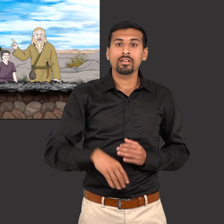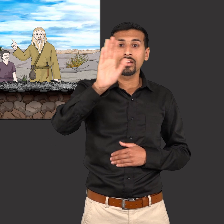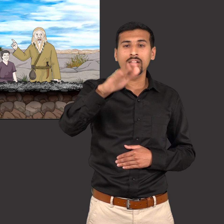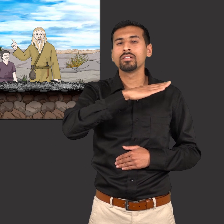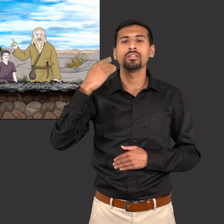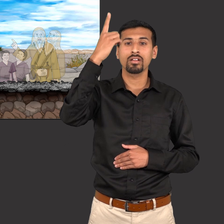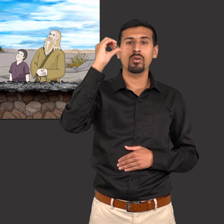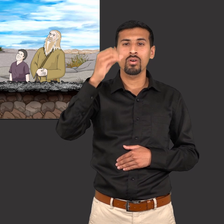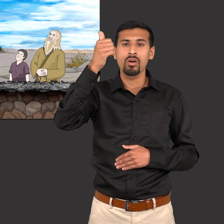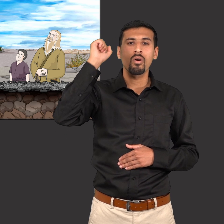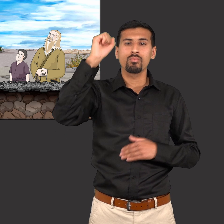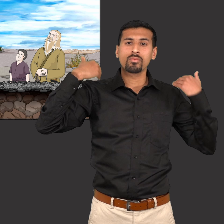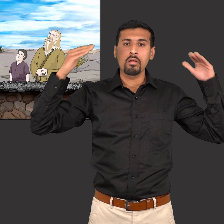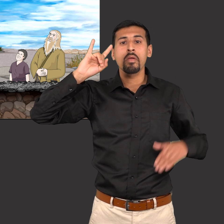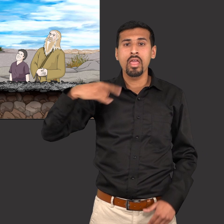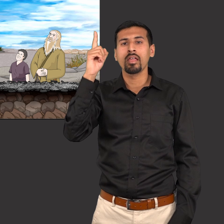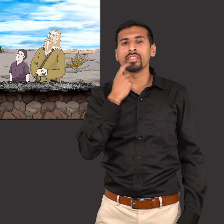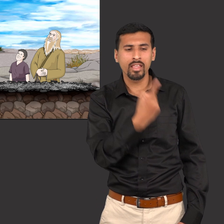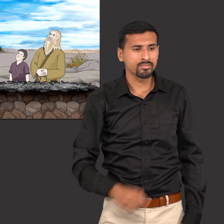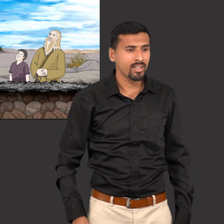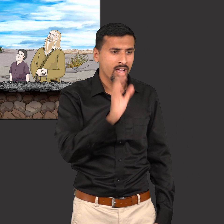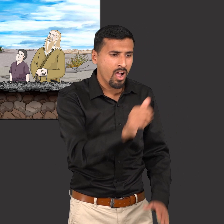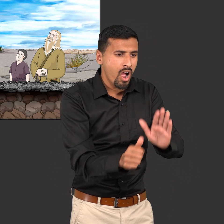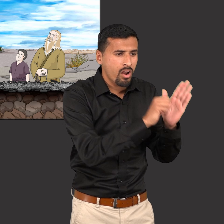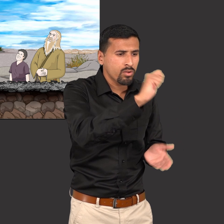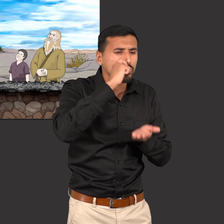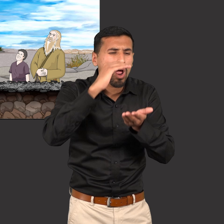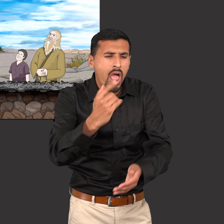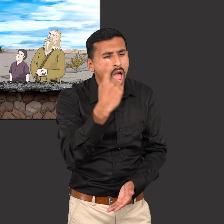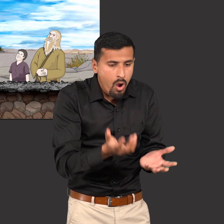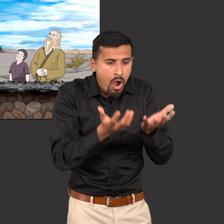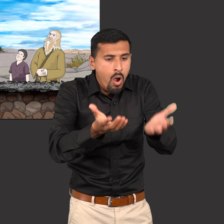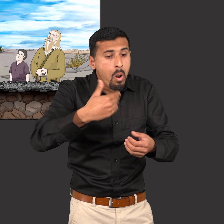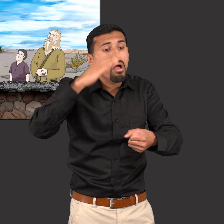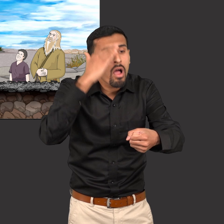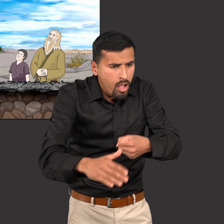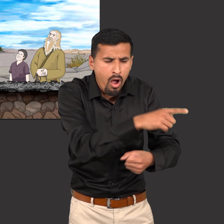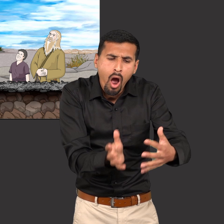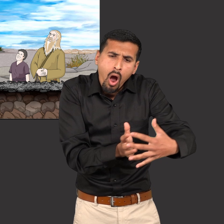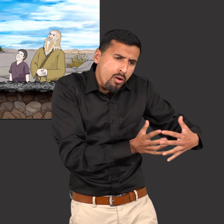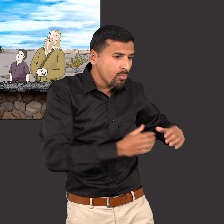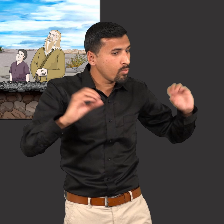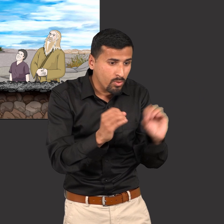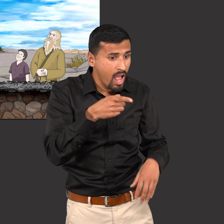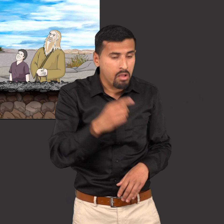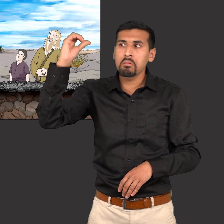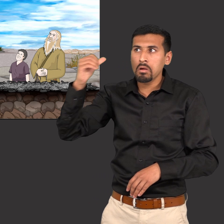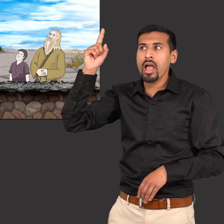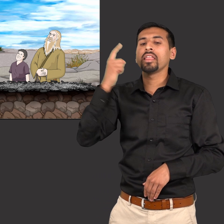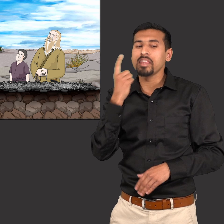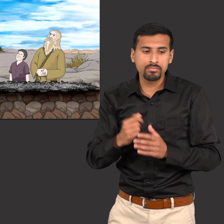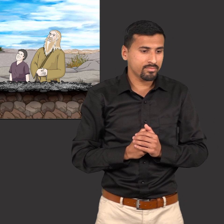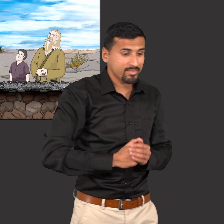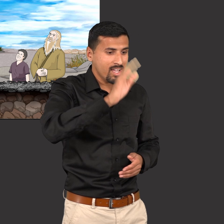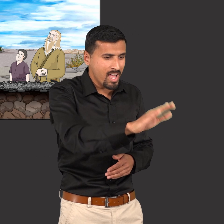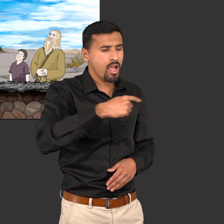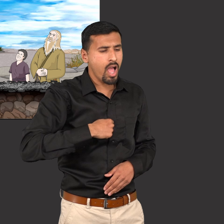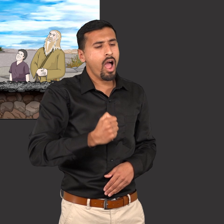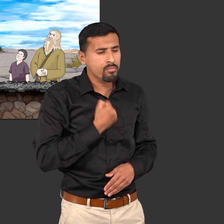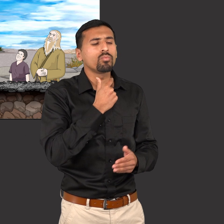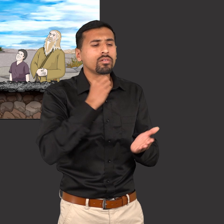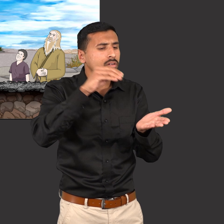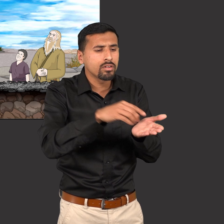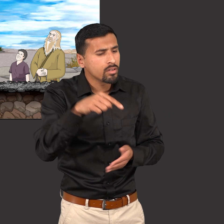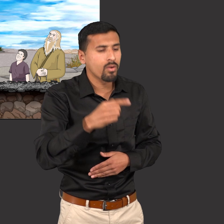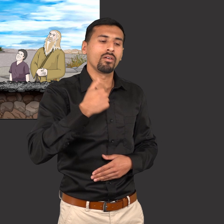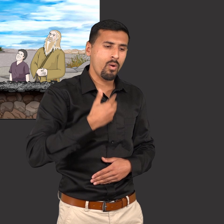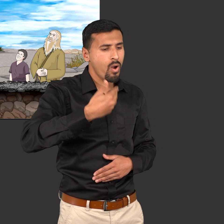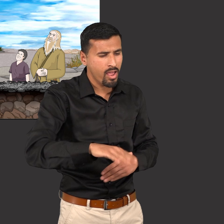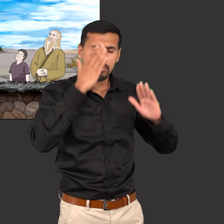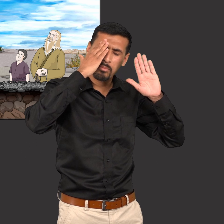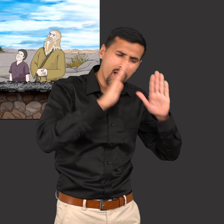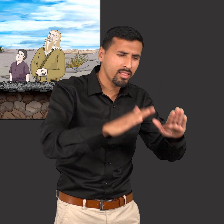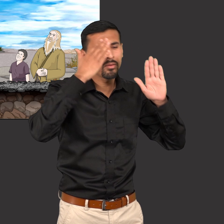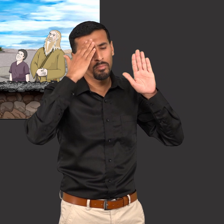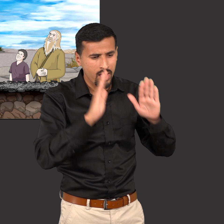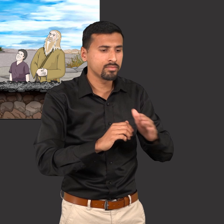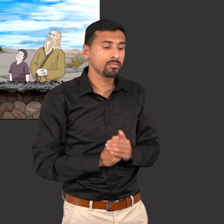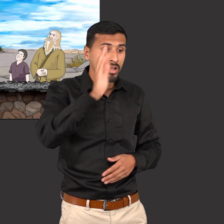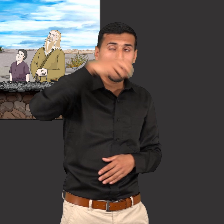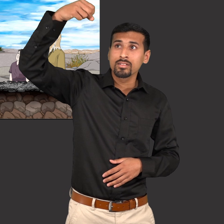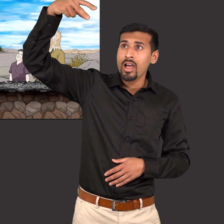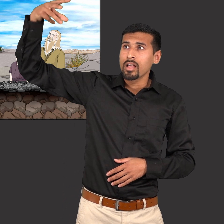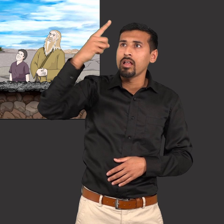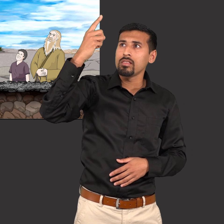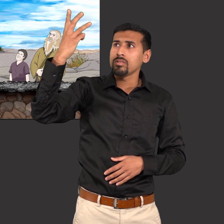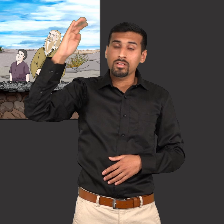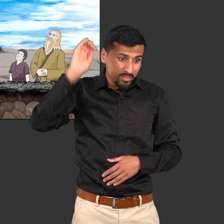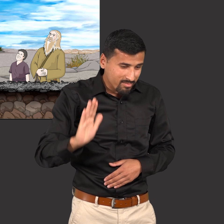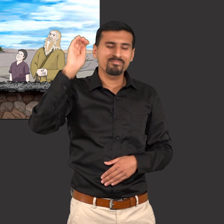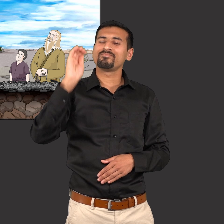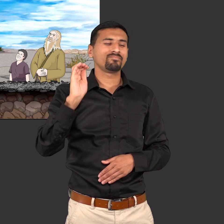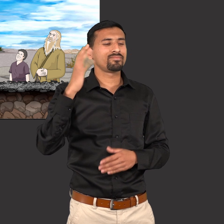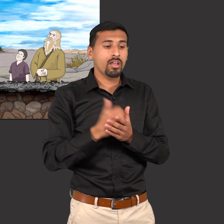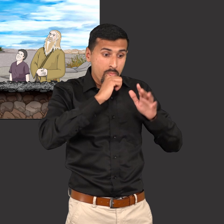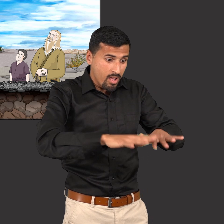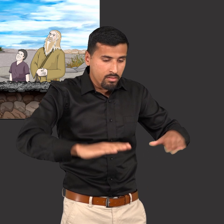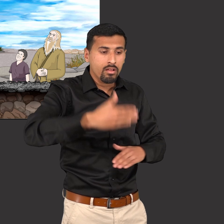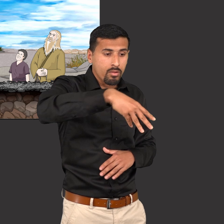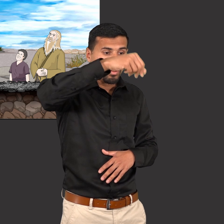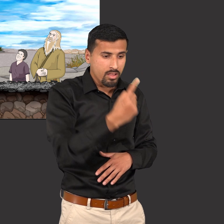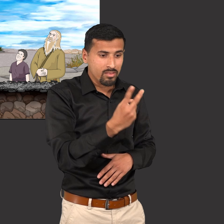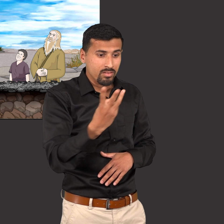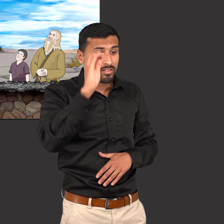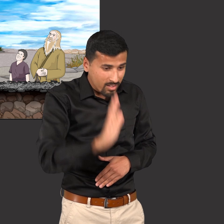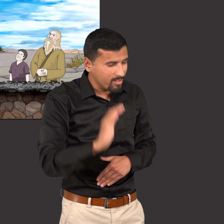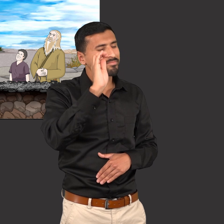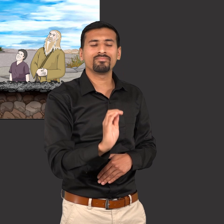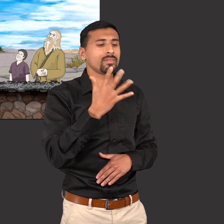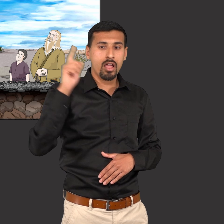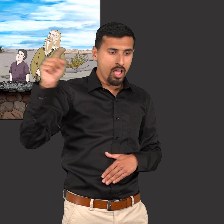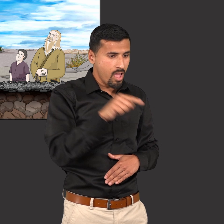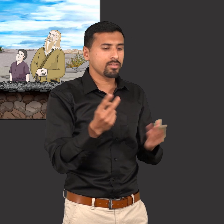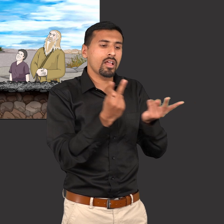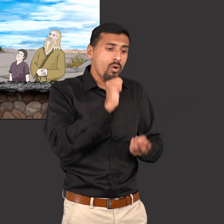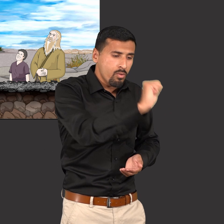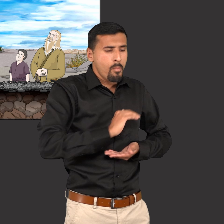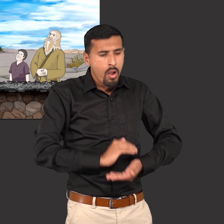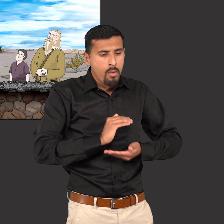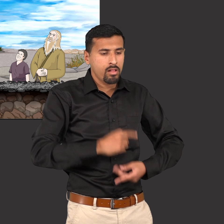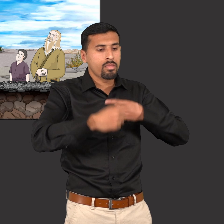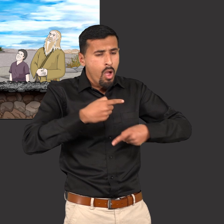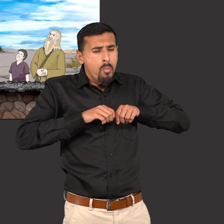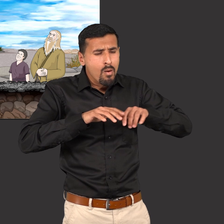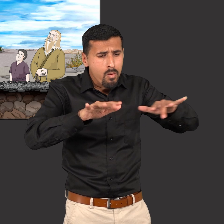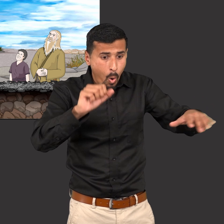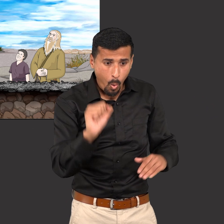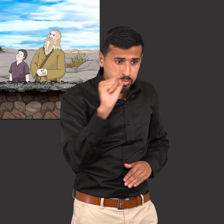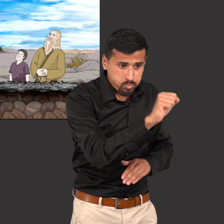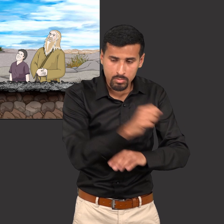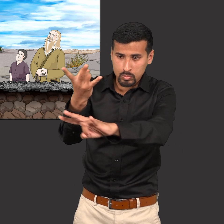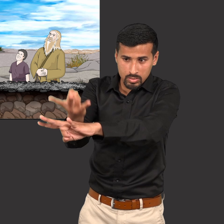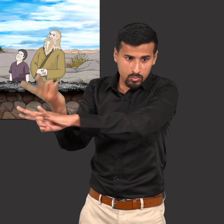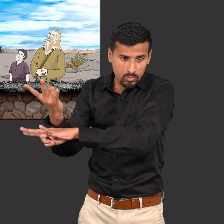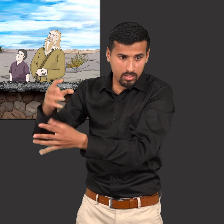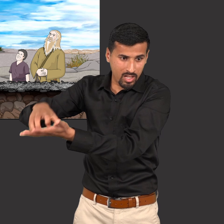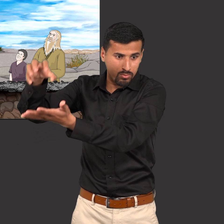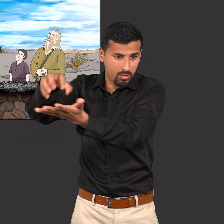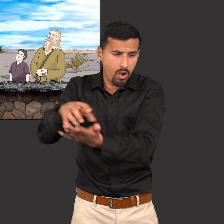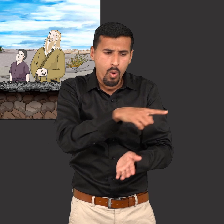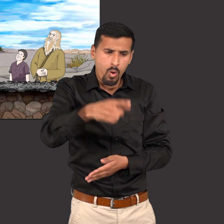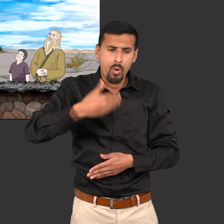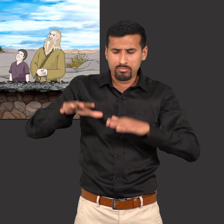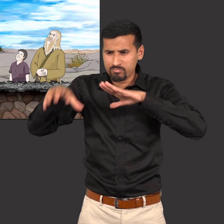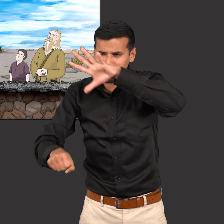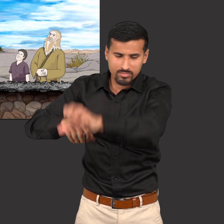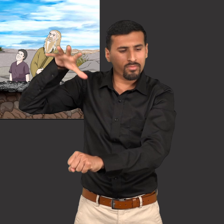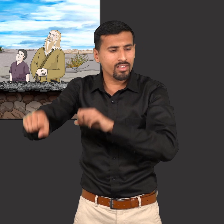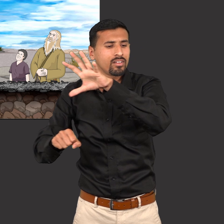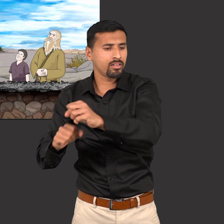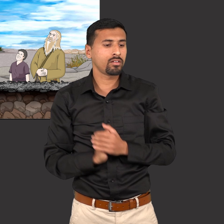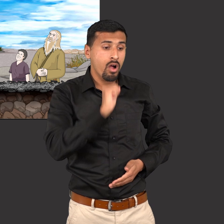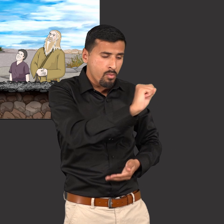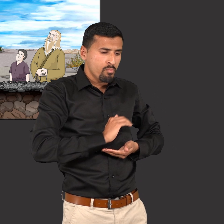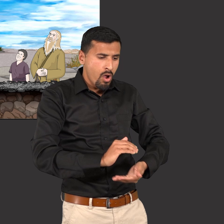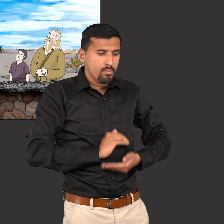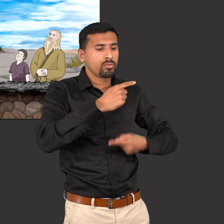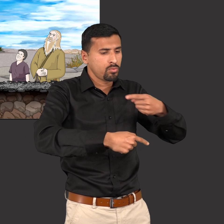And the angel of the LORD called to Abraham from heaven a second time, saying, “By Myself I have sworn, declares the LORD, that because you have done this and have not withheld your only son, I will surely bless you, and I will multiply your descendants like the stars in the sky and the sand on the seashore.